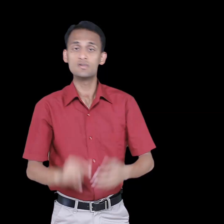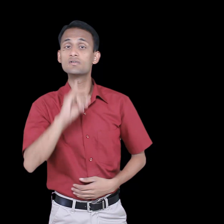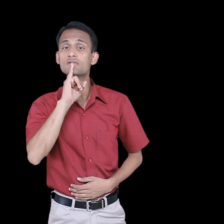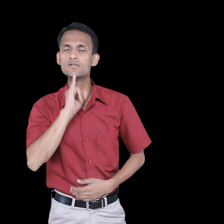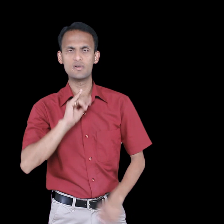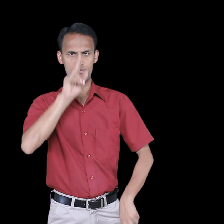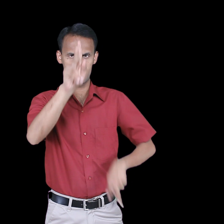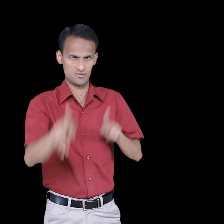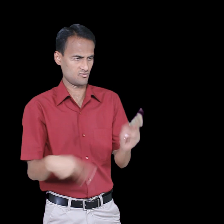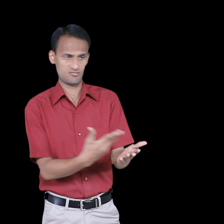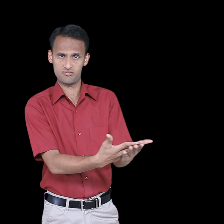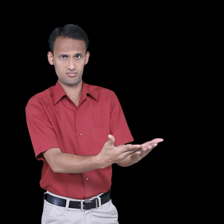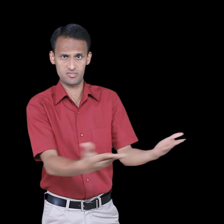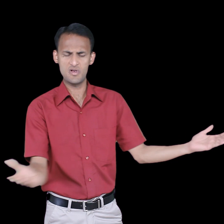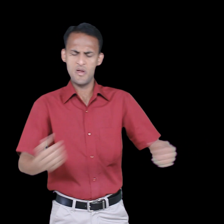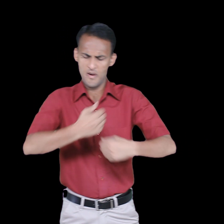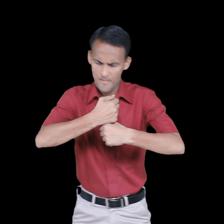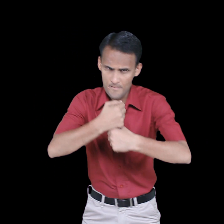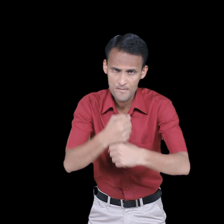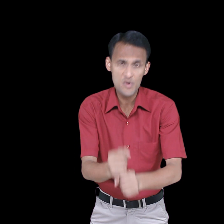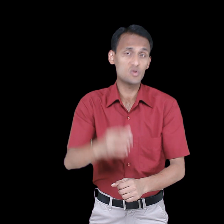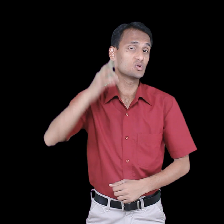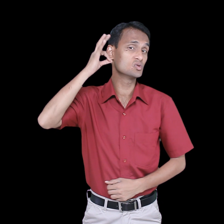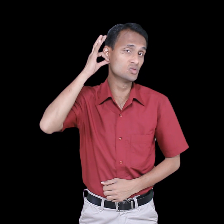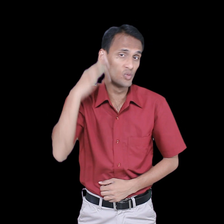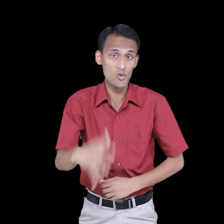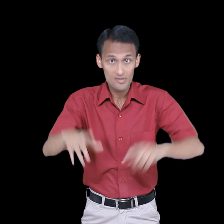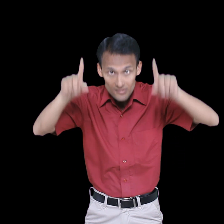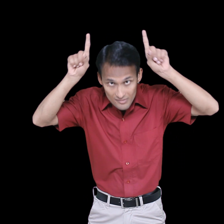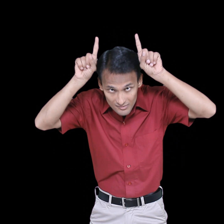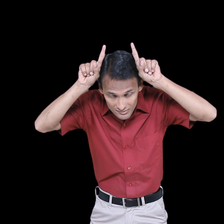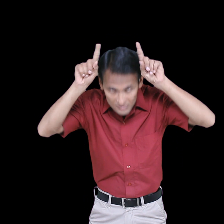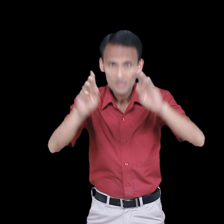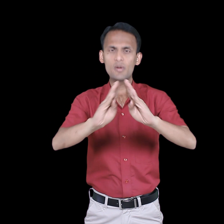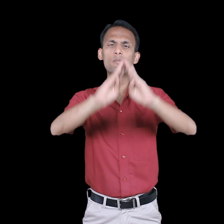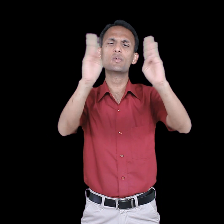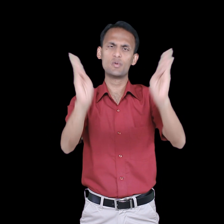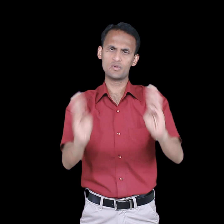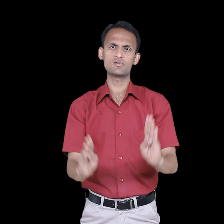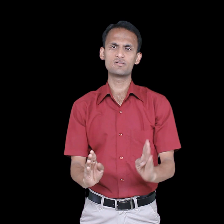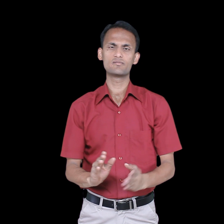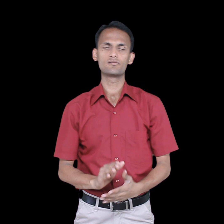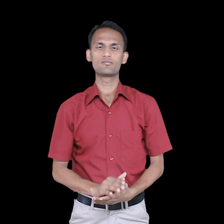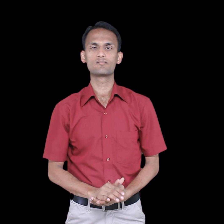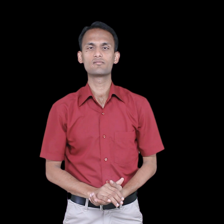Israelites make a golden calf